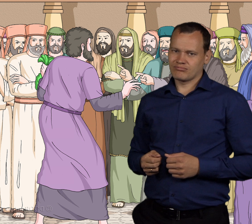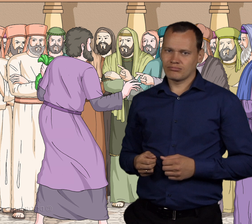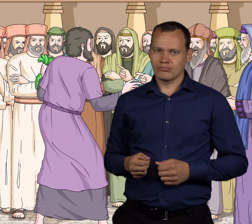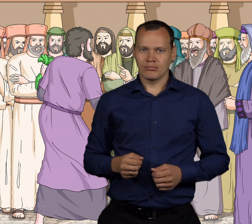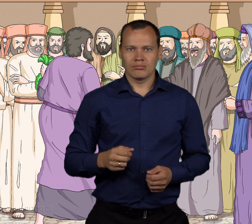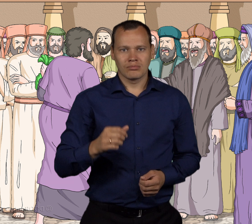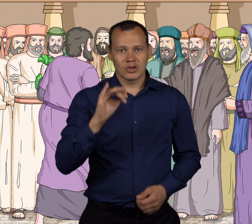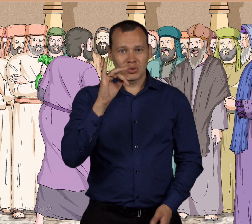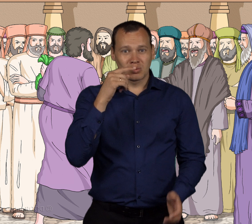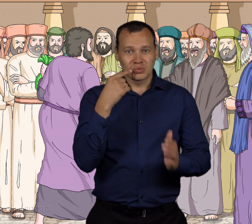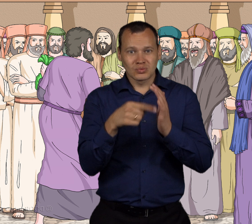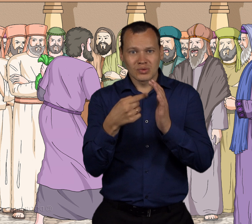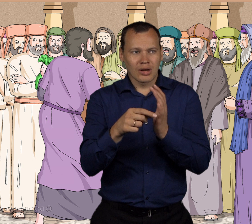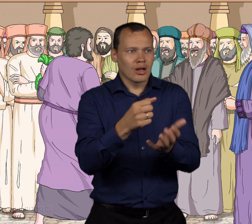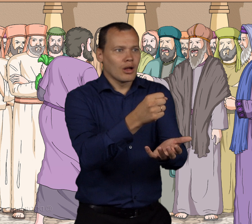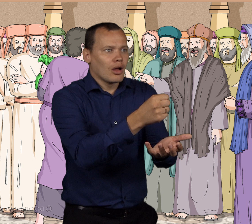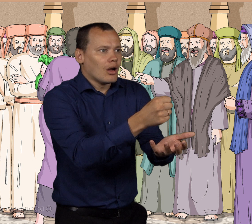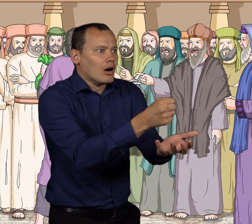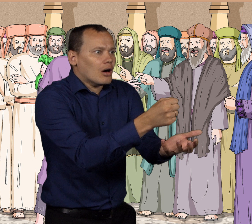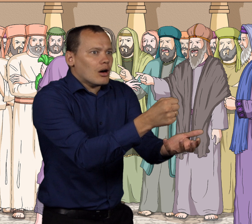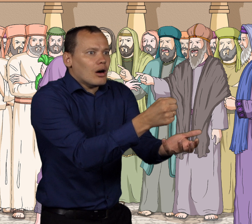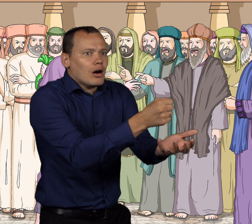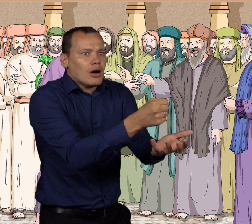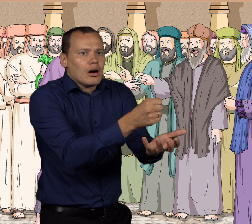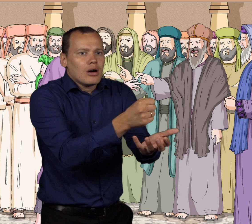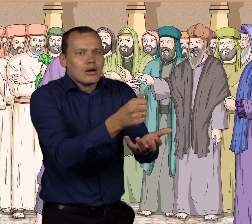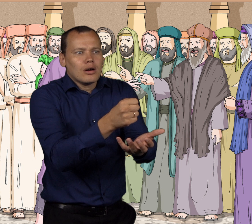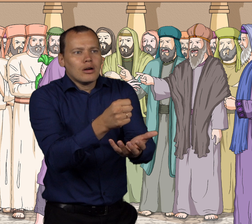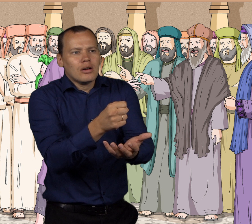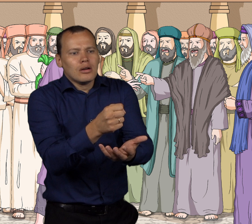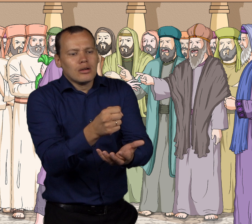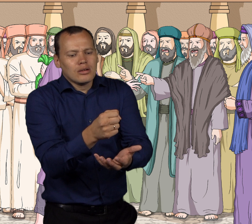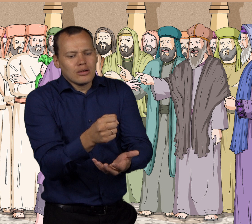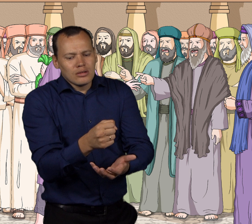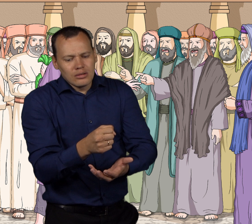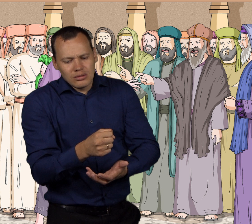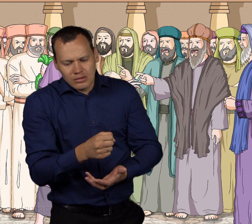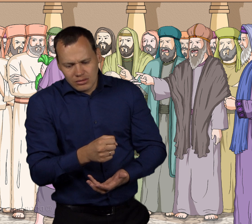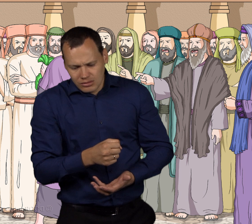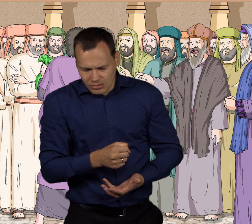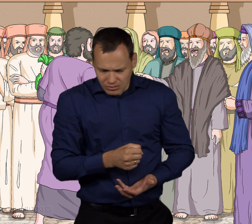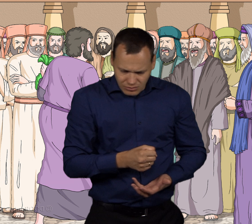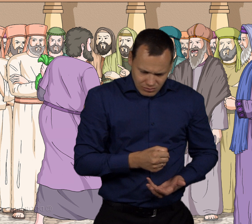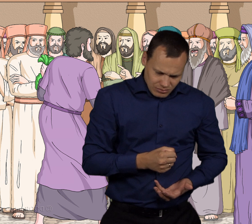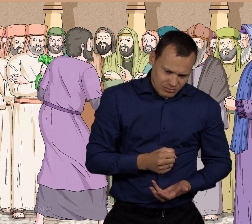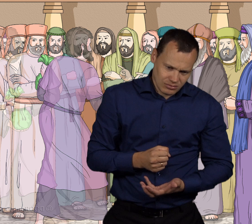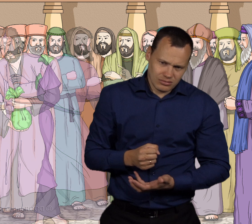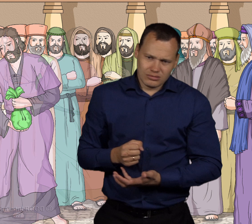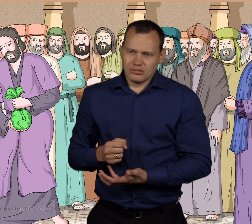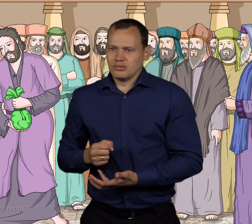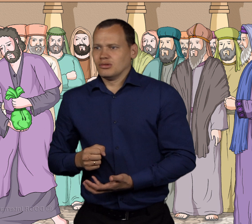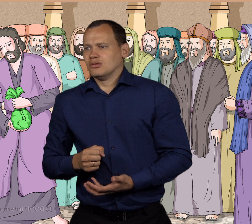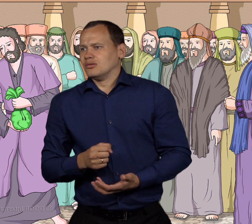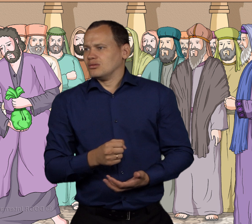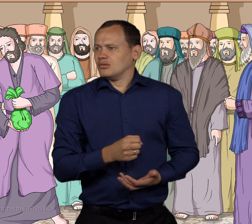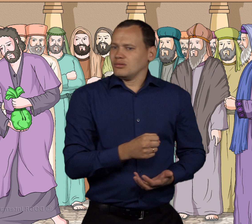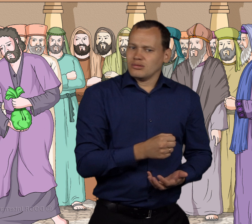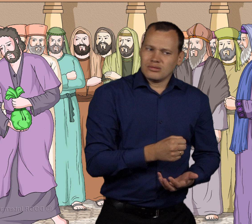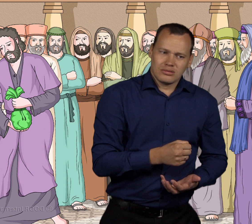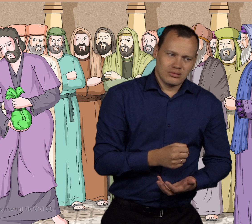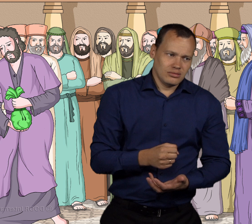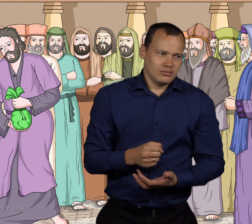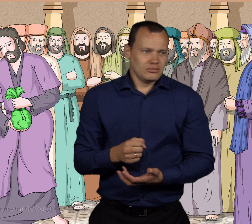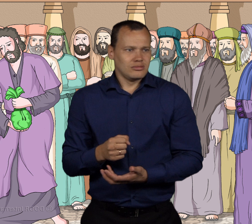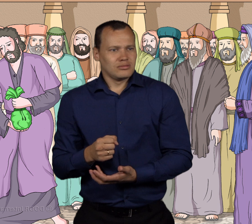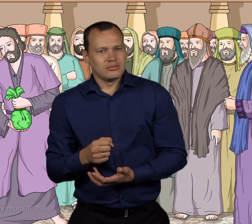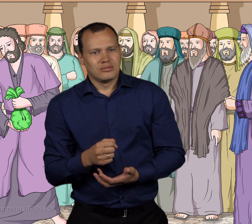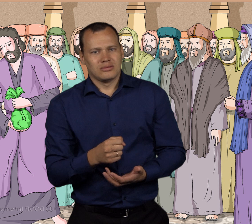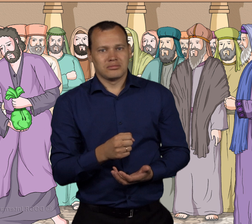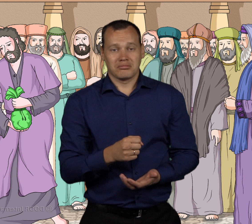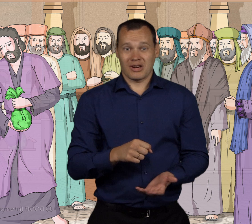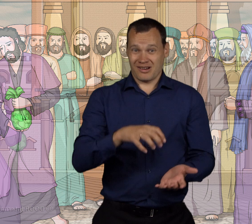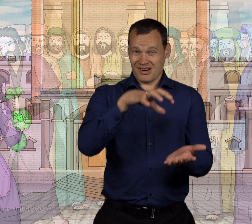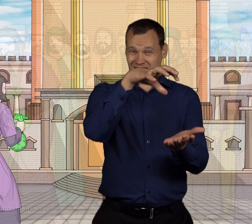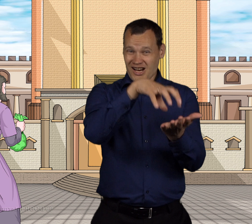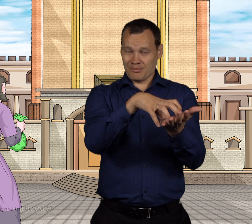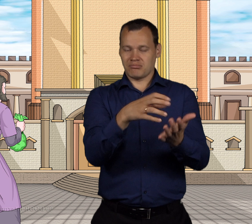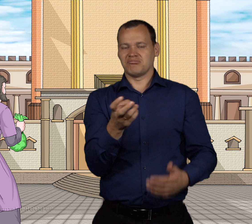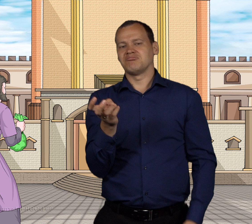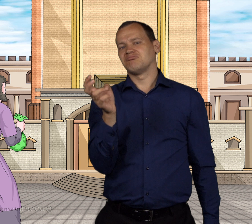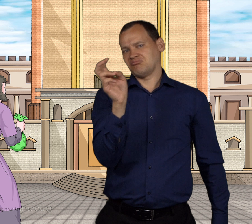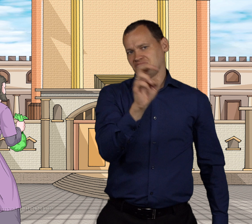“You bear the responsibility.”